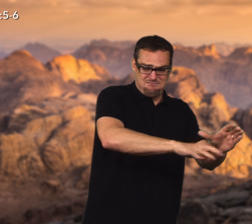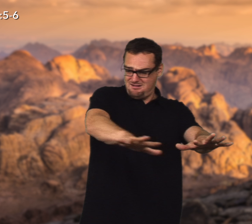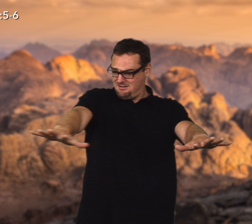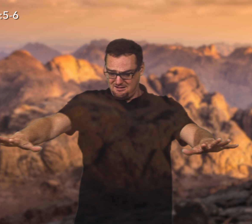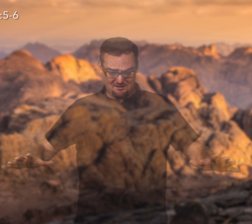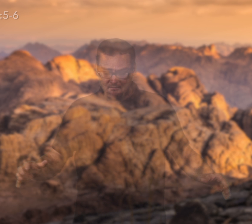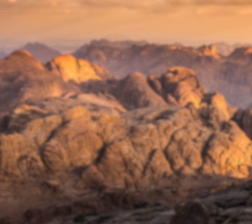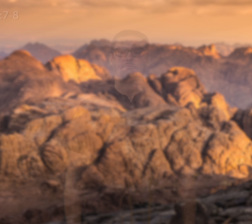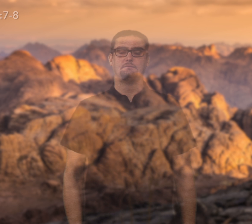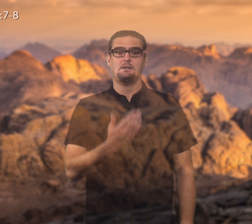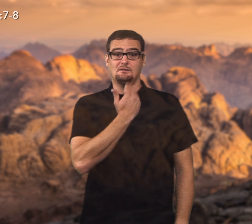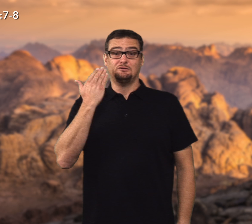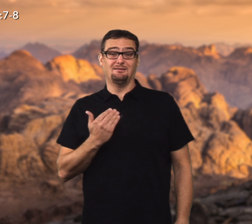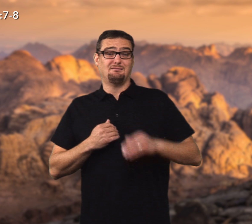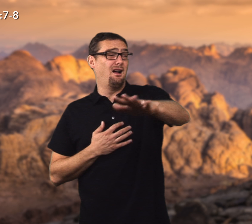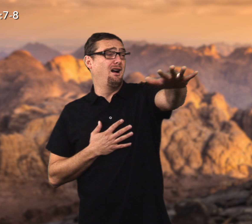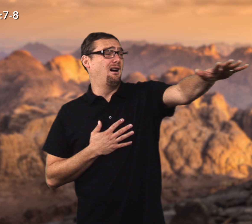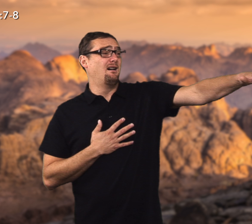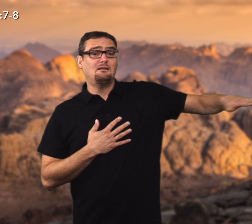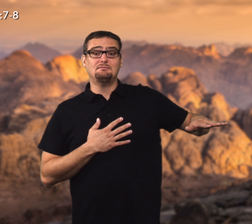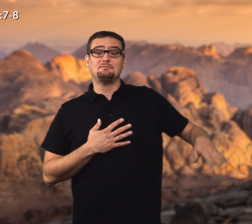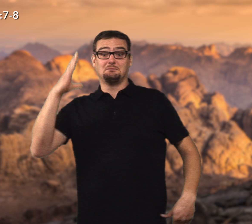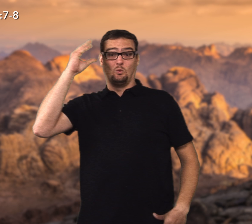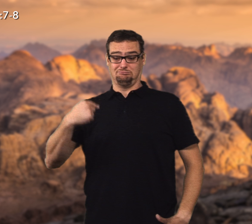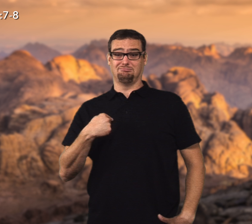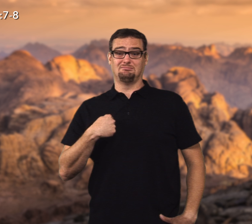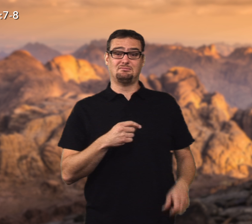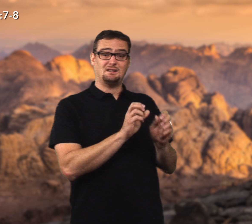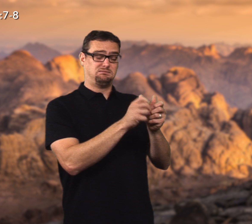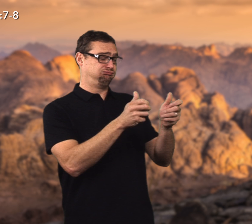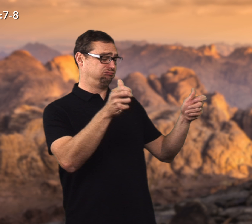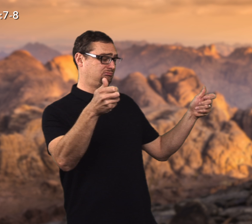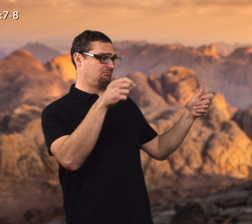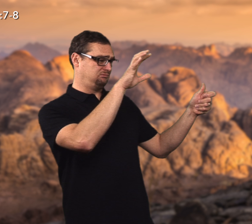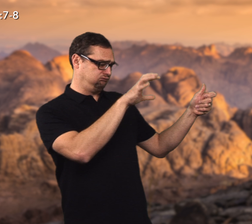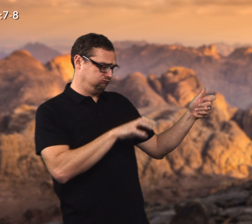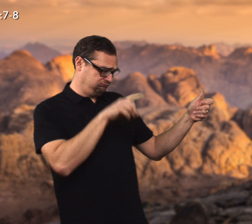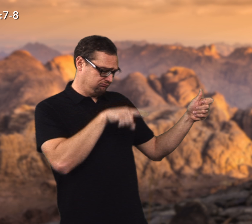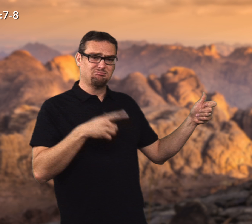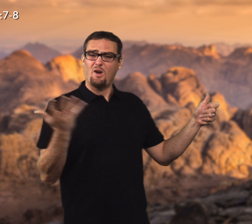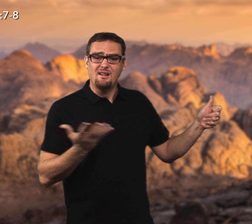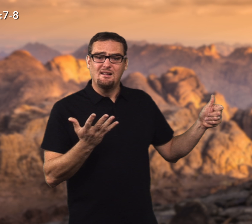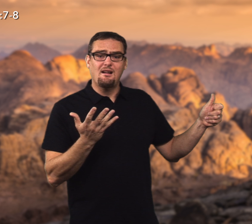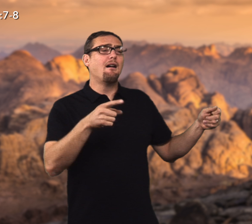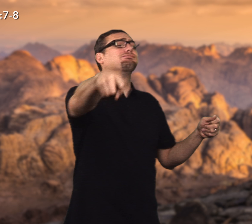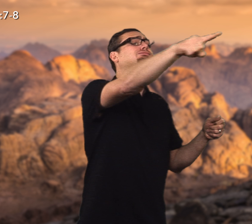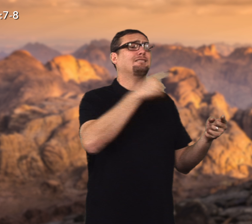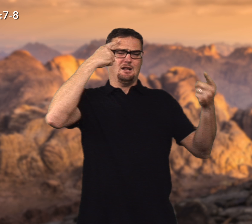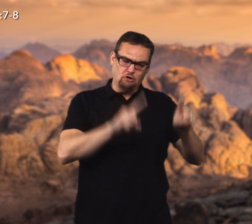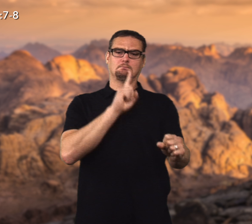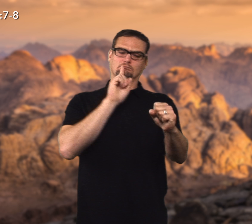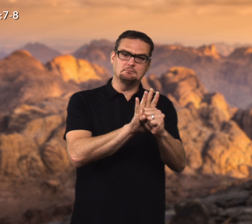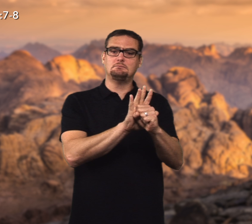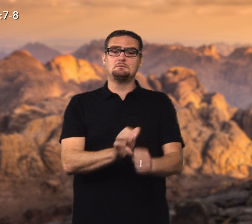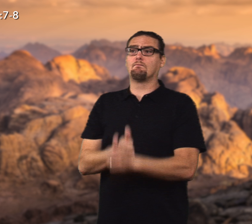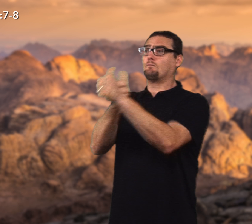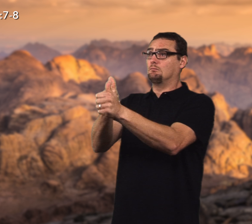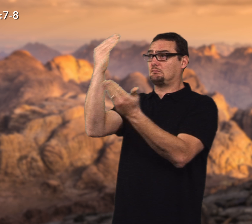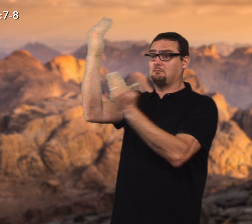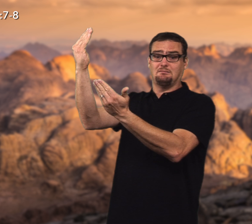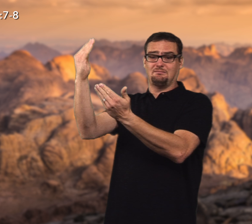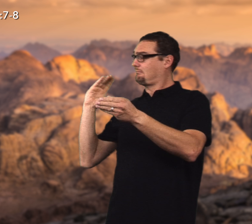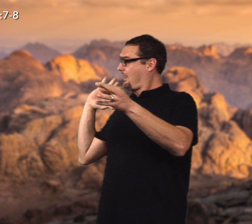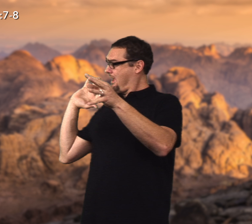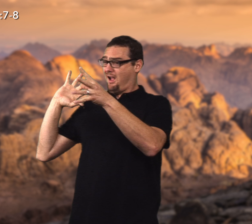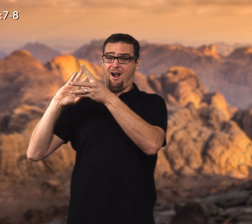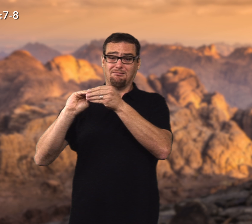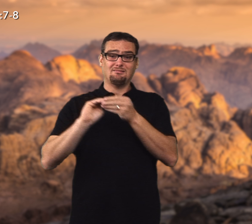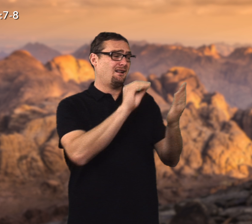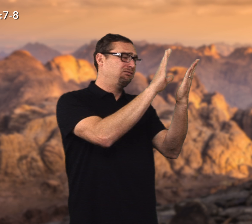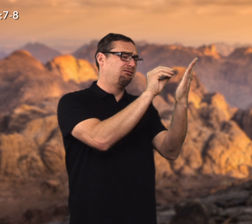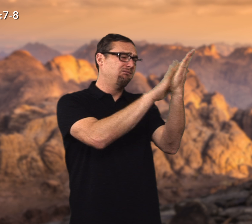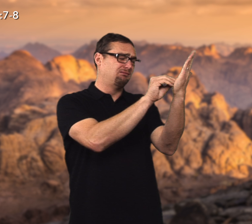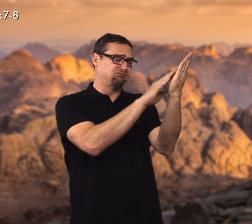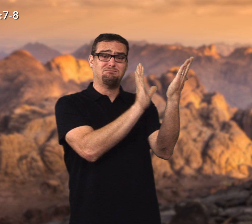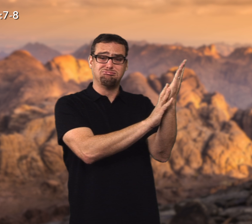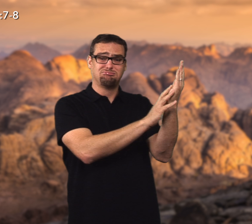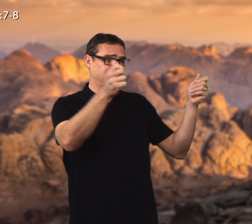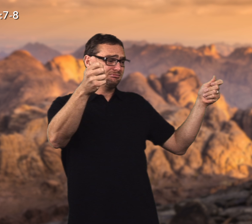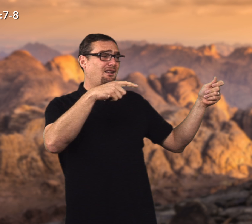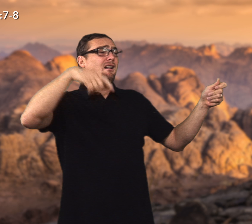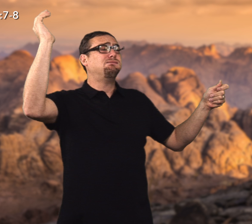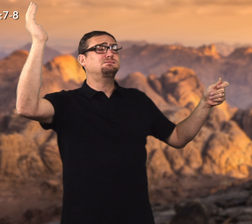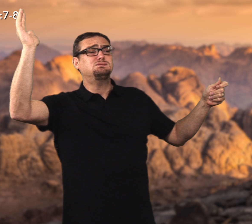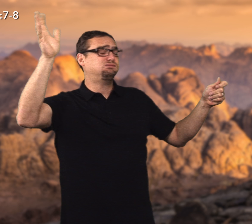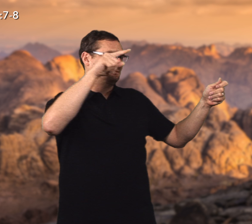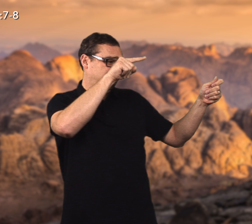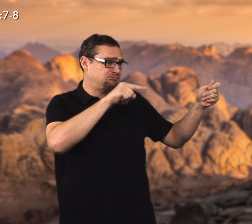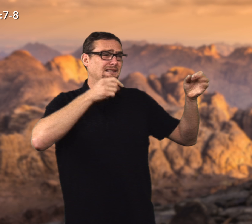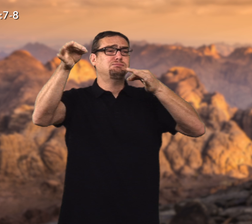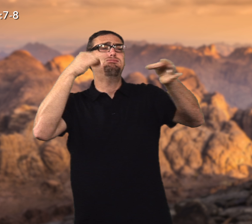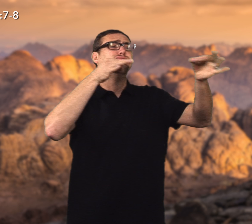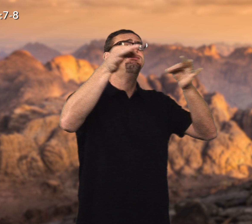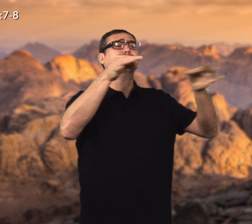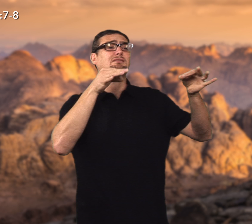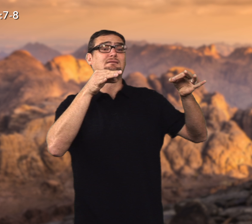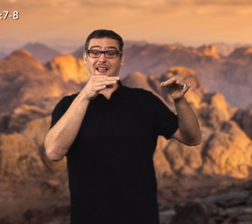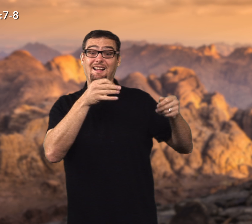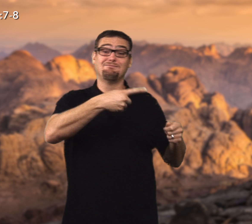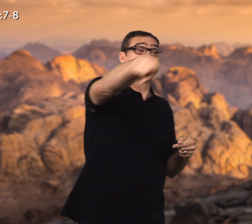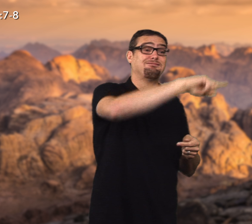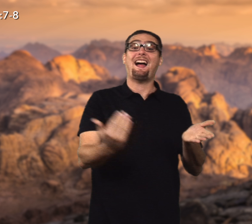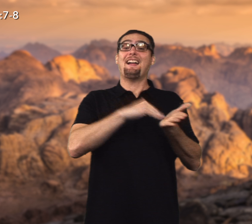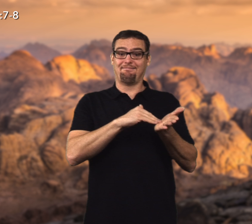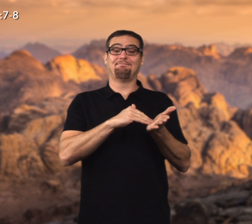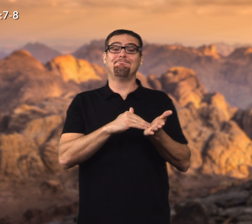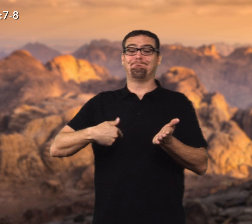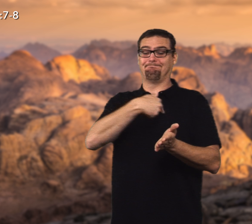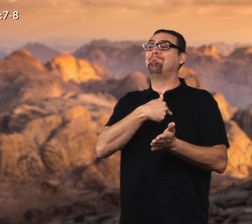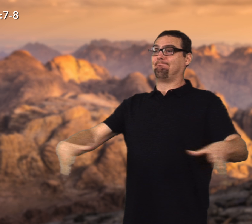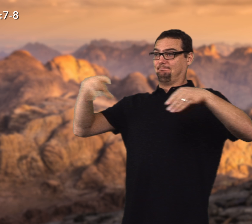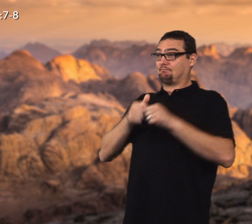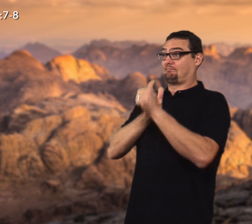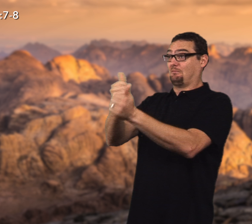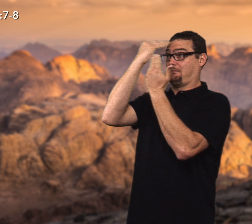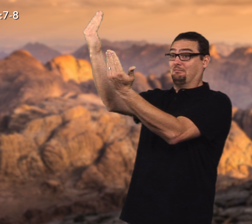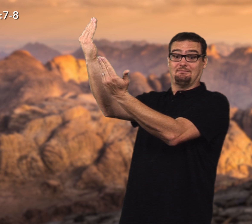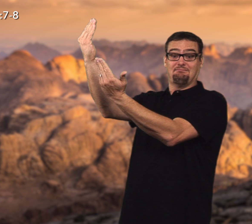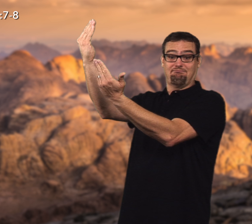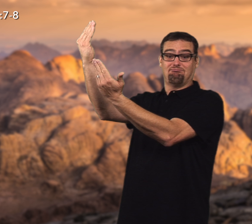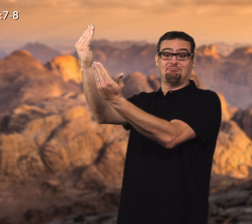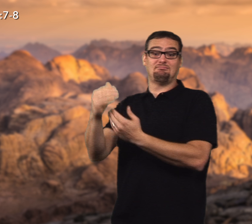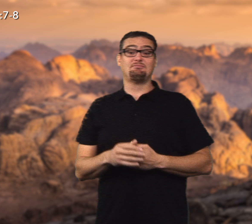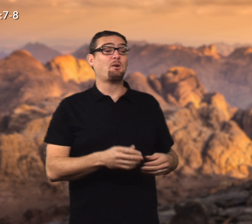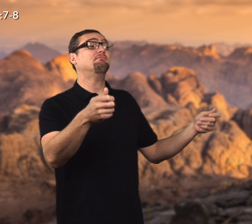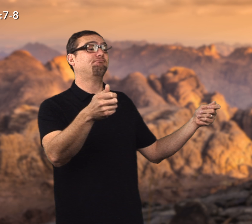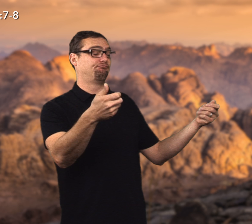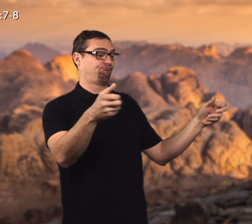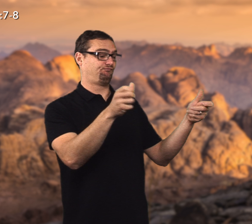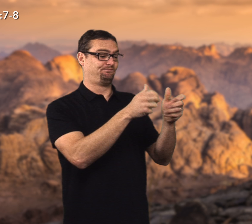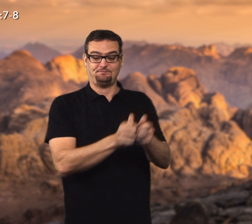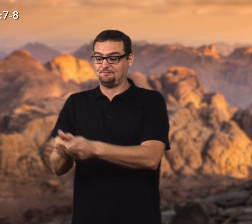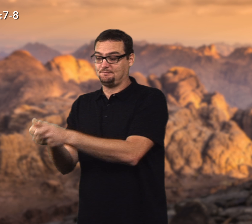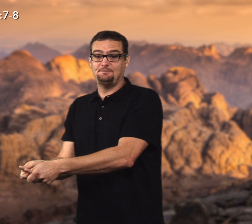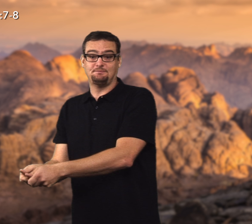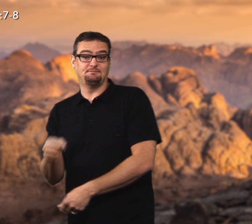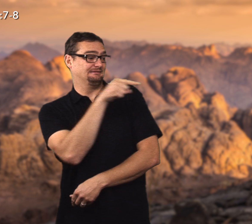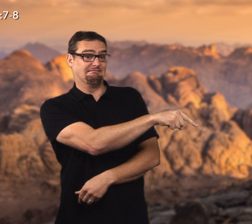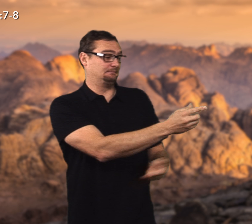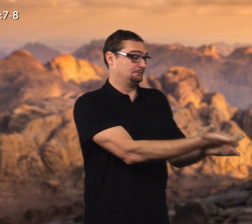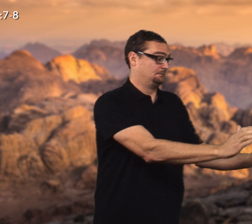Then he took the Book of the Covenant and read it to the people, who replied, “All that the LORD has spoken we will do, and we will be obedient.”